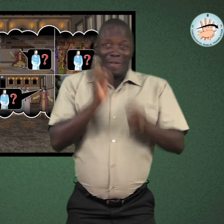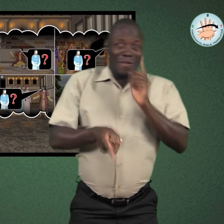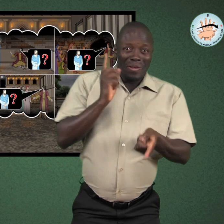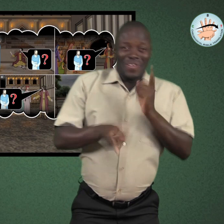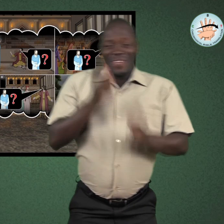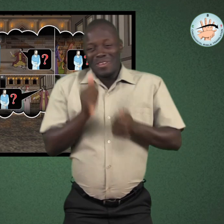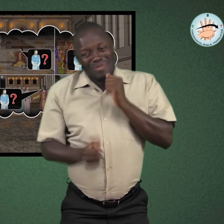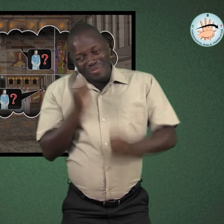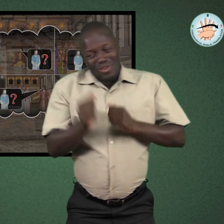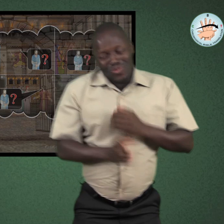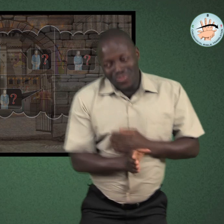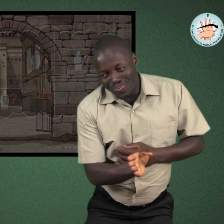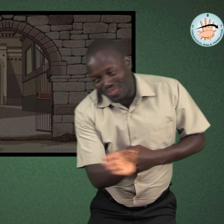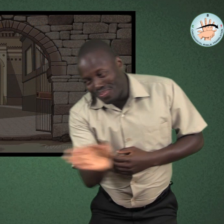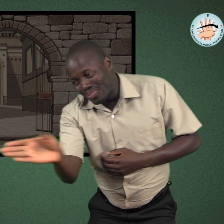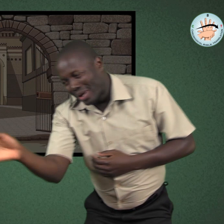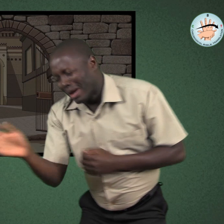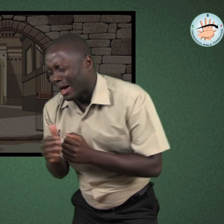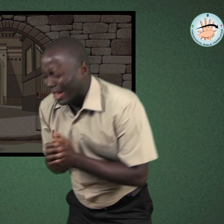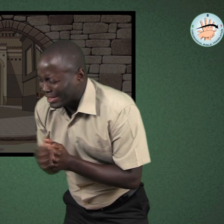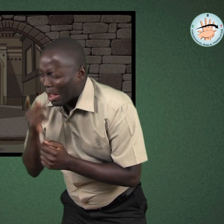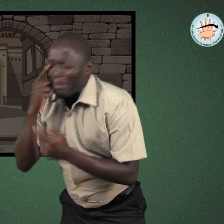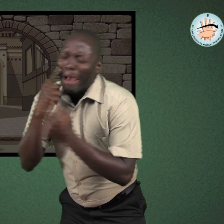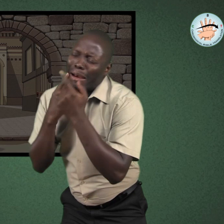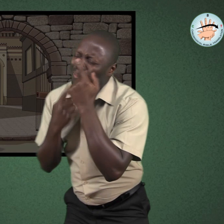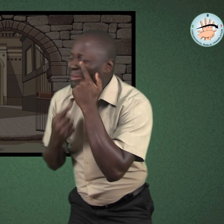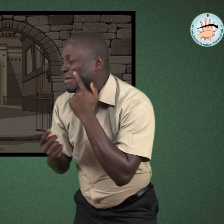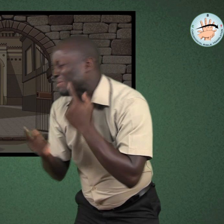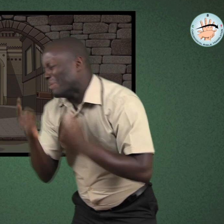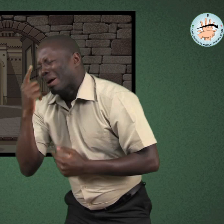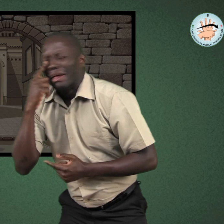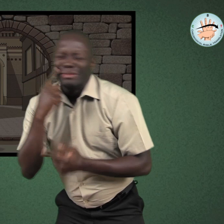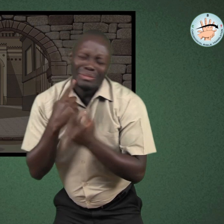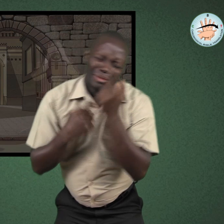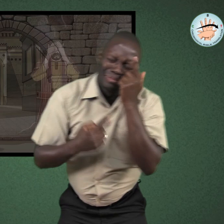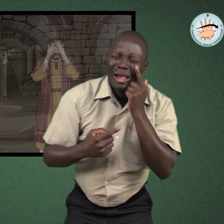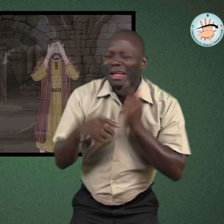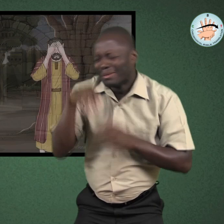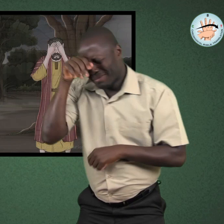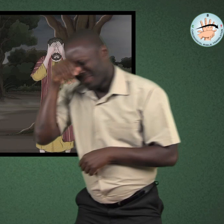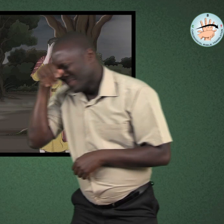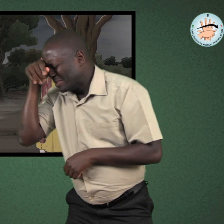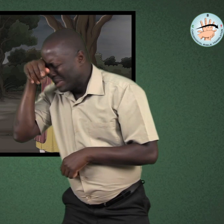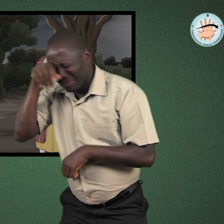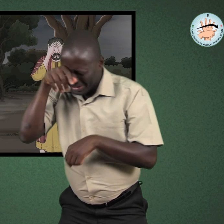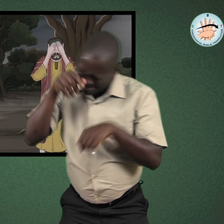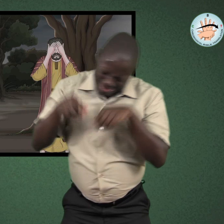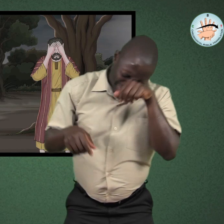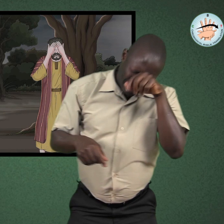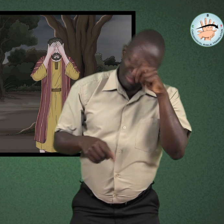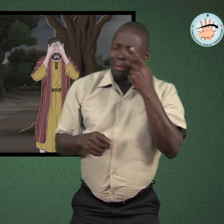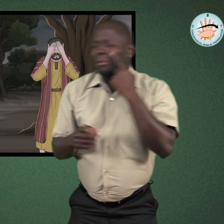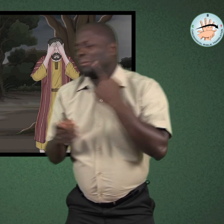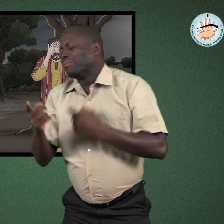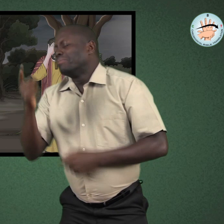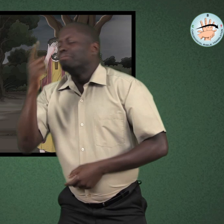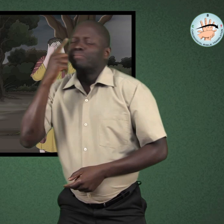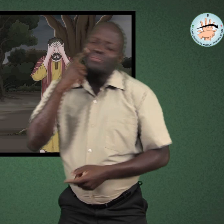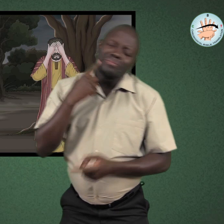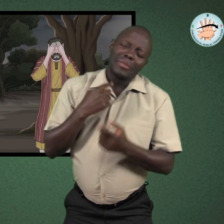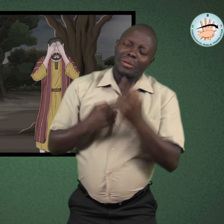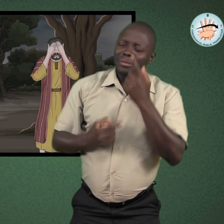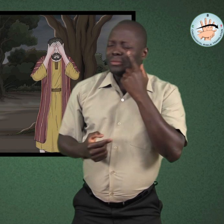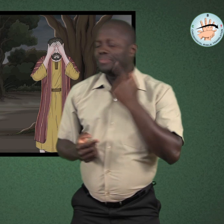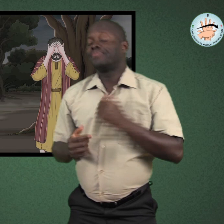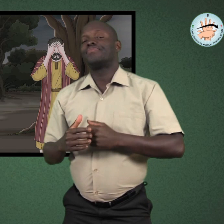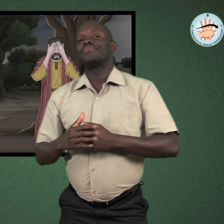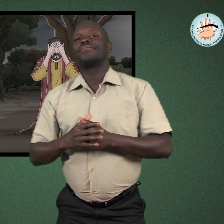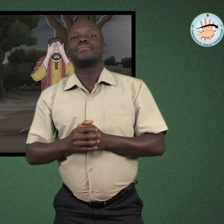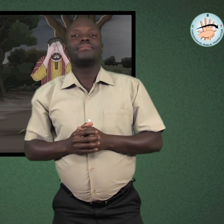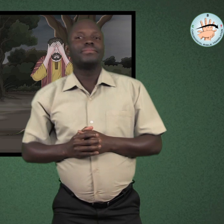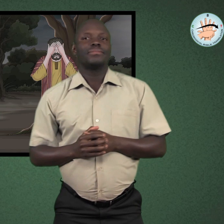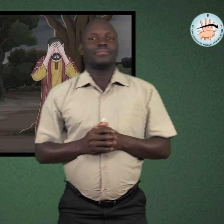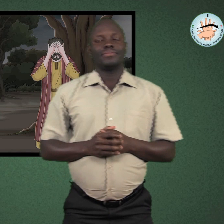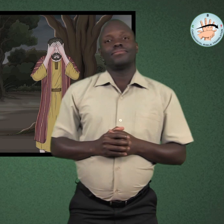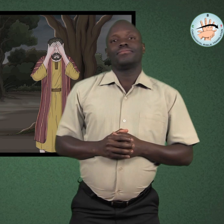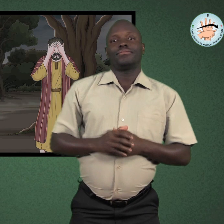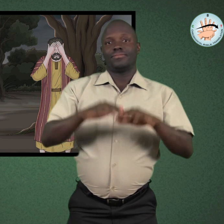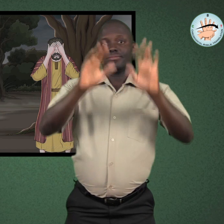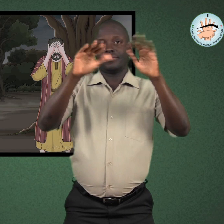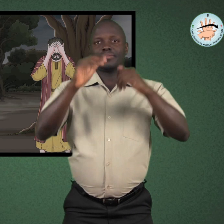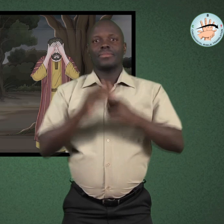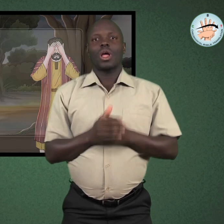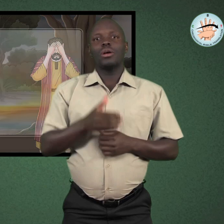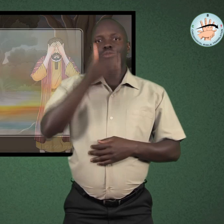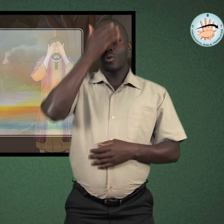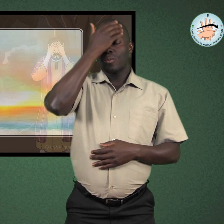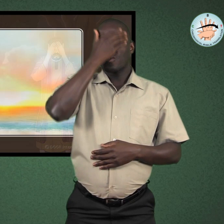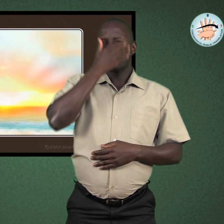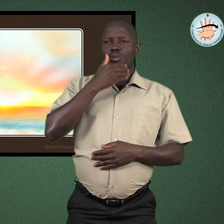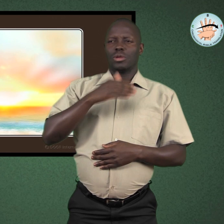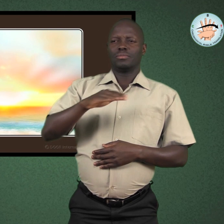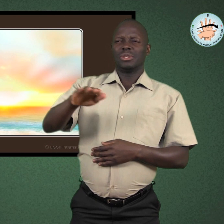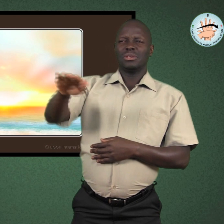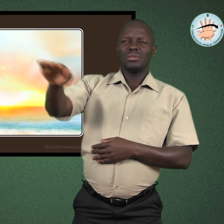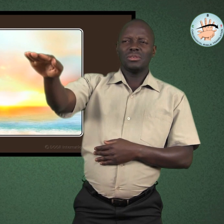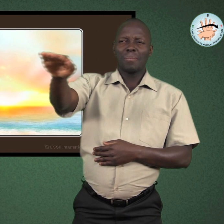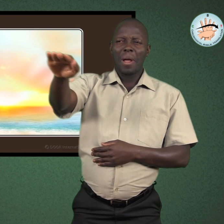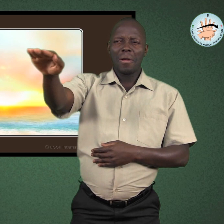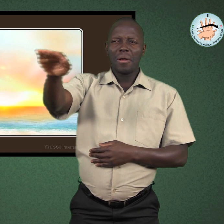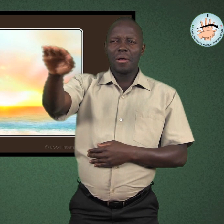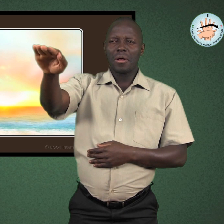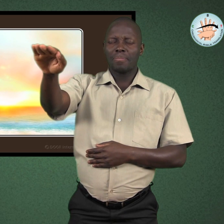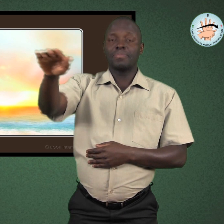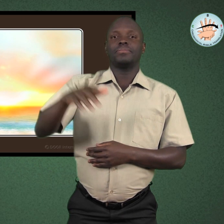And he went outside and wept bitterly.